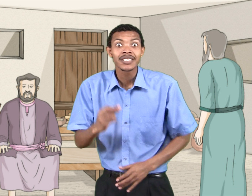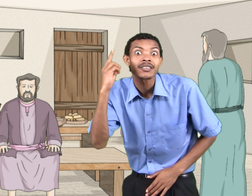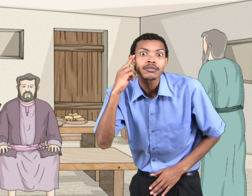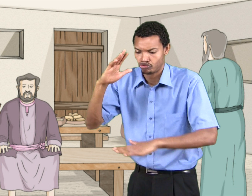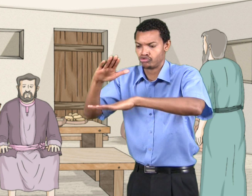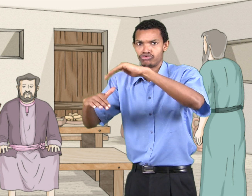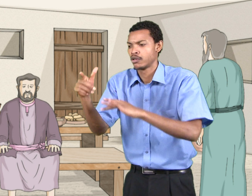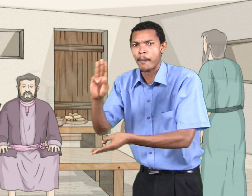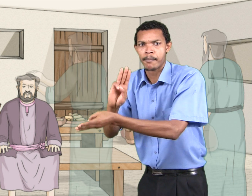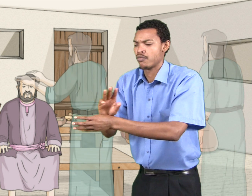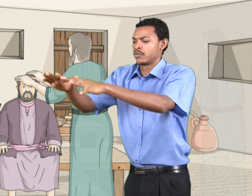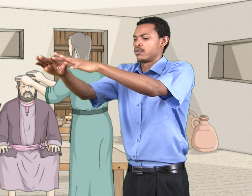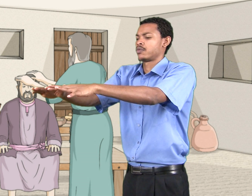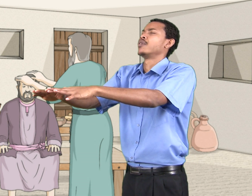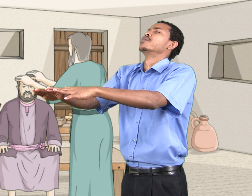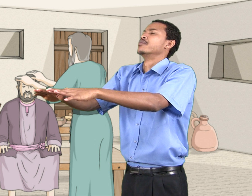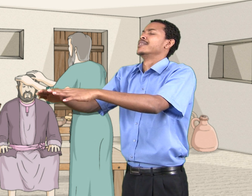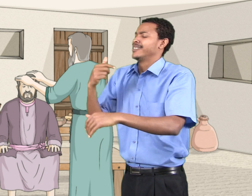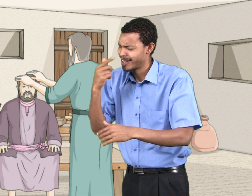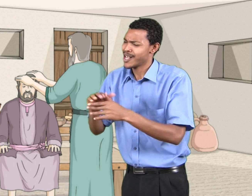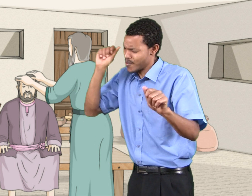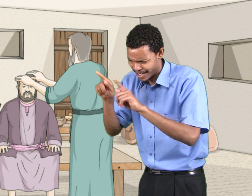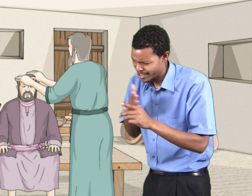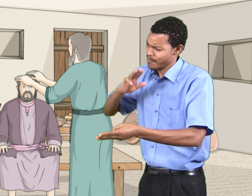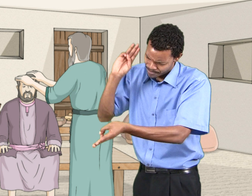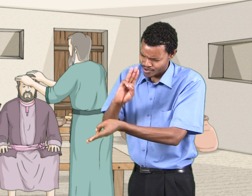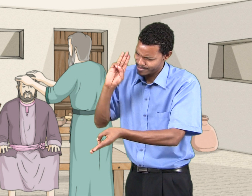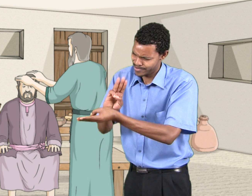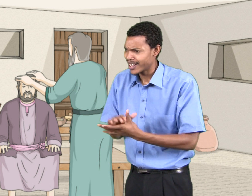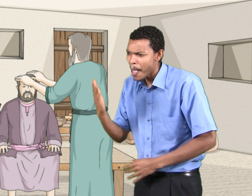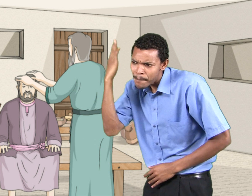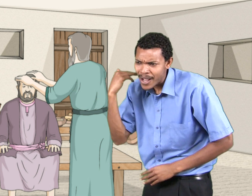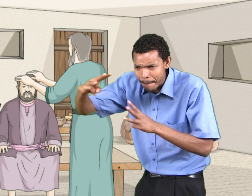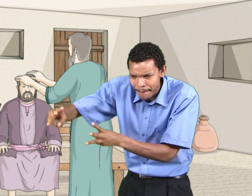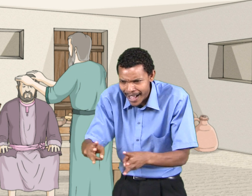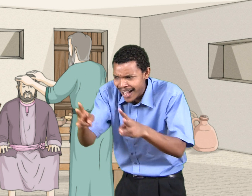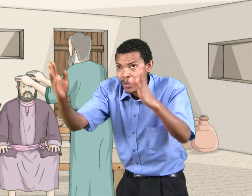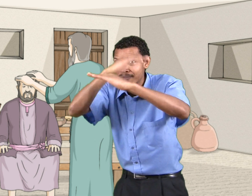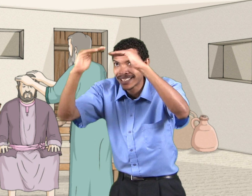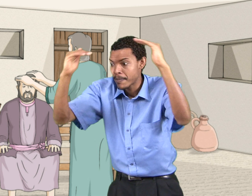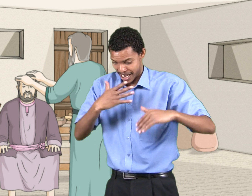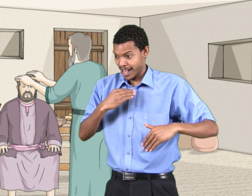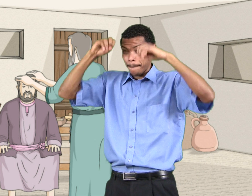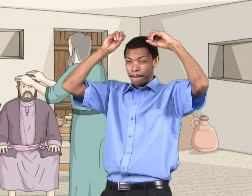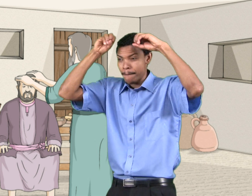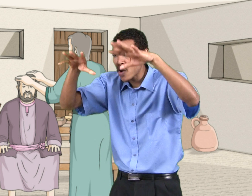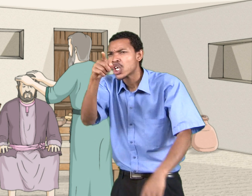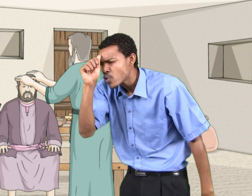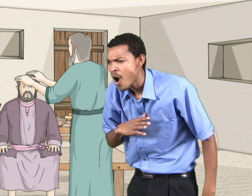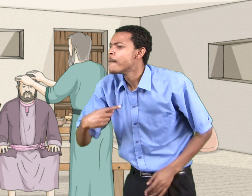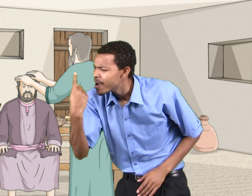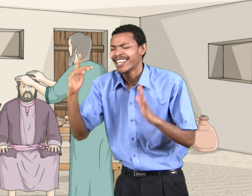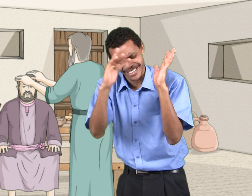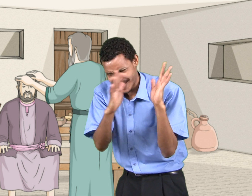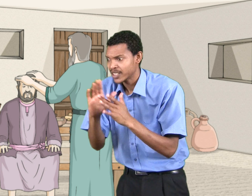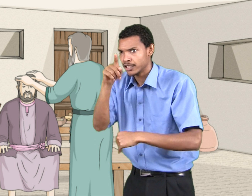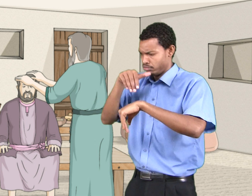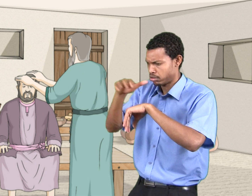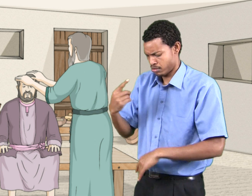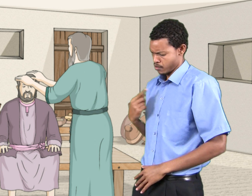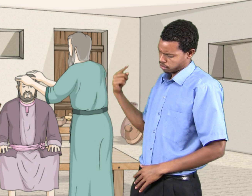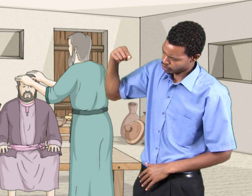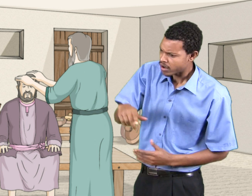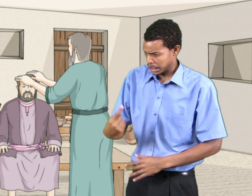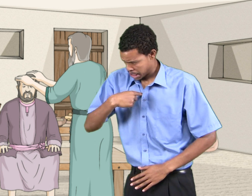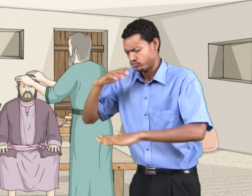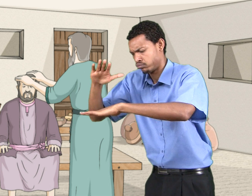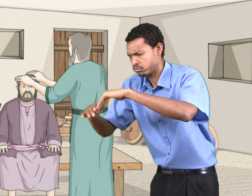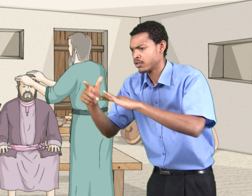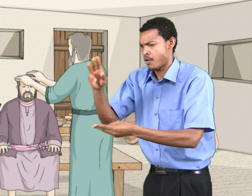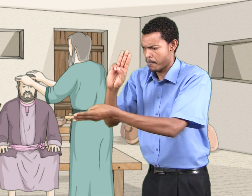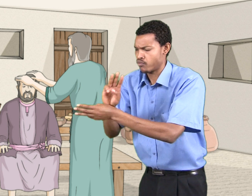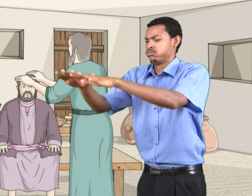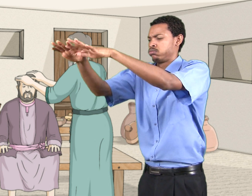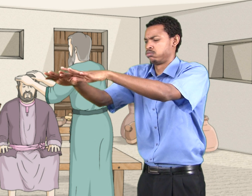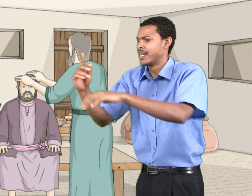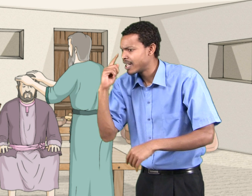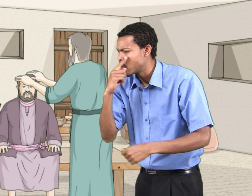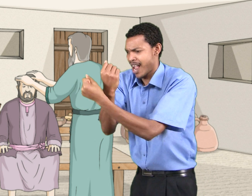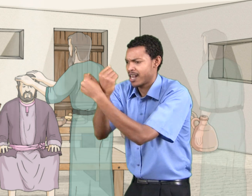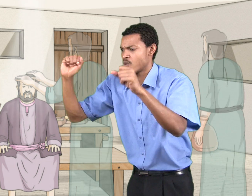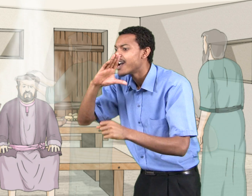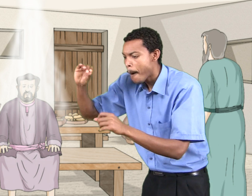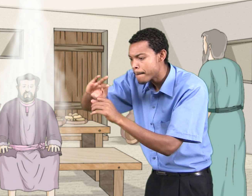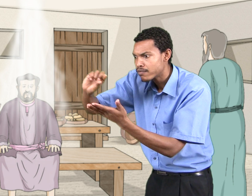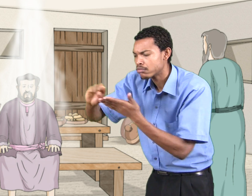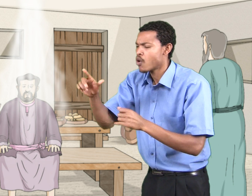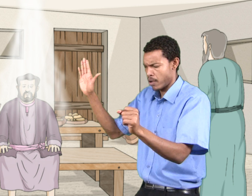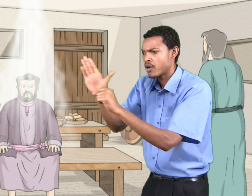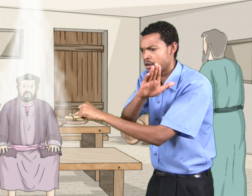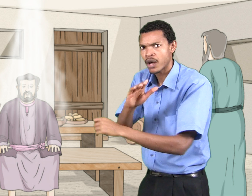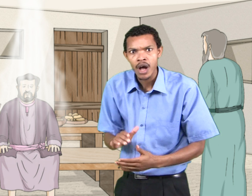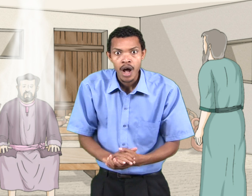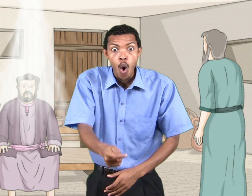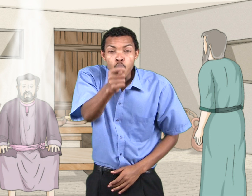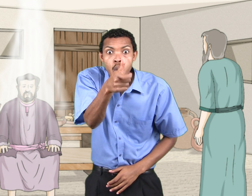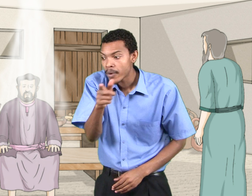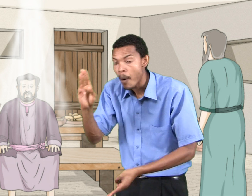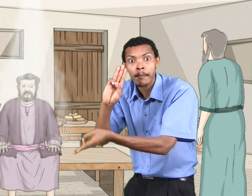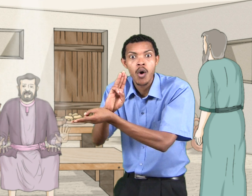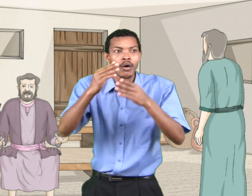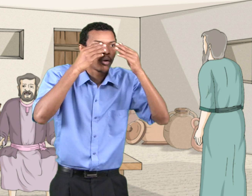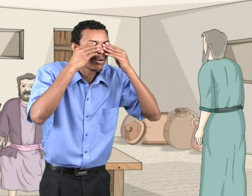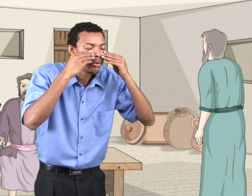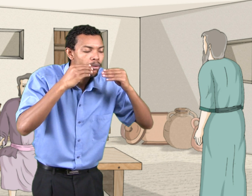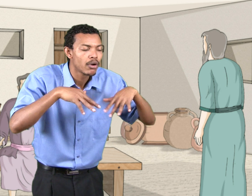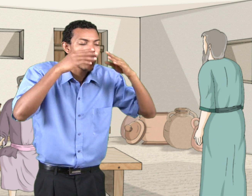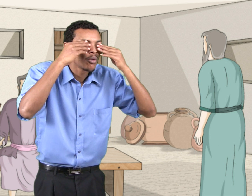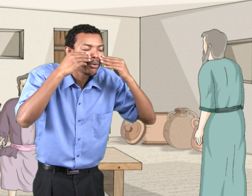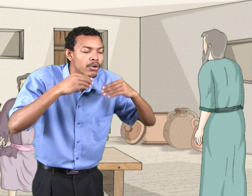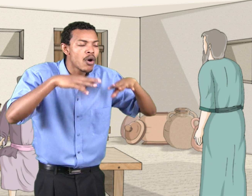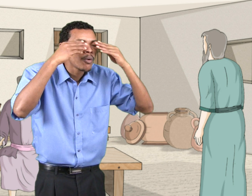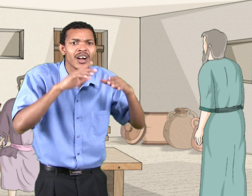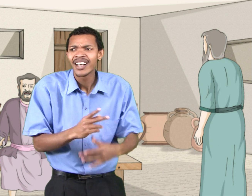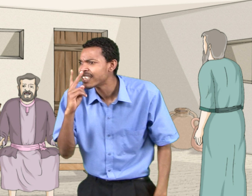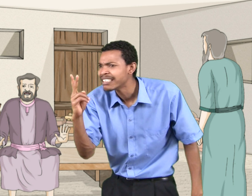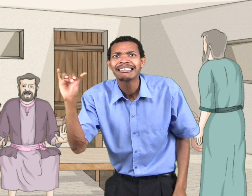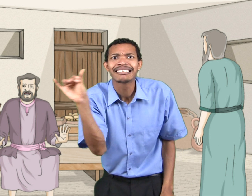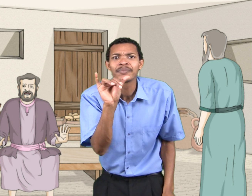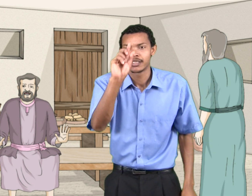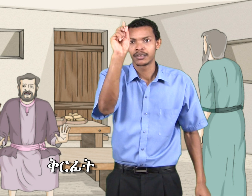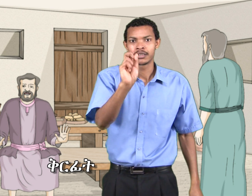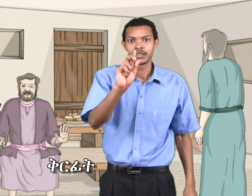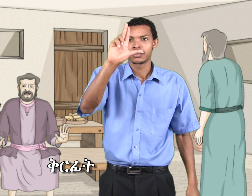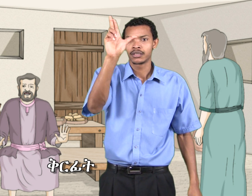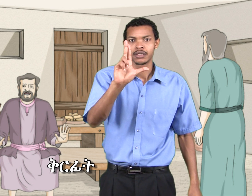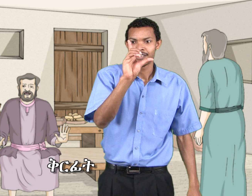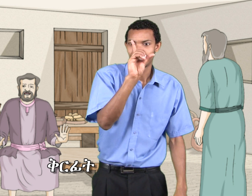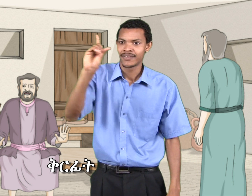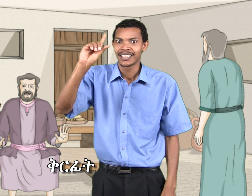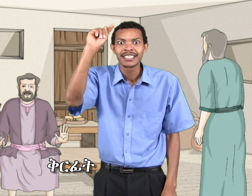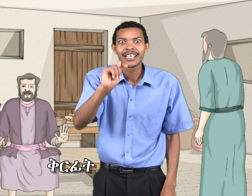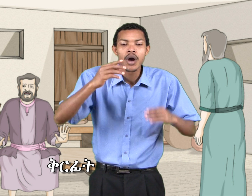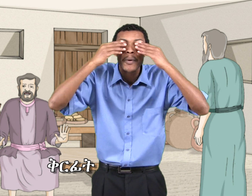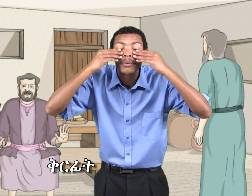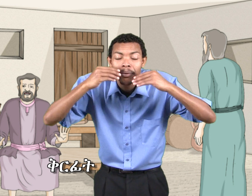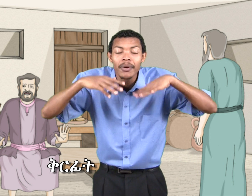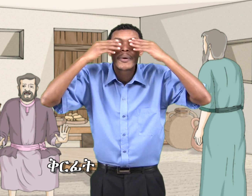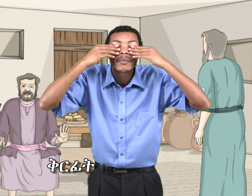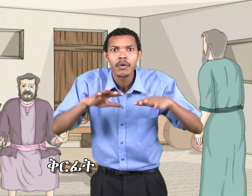“Brother Saul,” he said, “the Lord Jesus, who appeared to you on the road as you were coming here, has sent me so that you may see again and be filled with the Holy Spirit.”